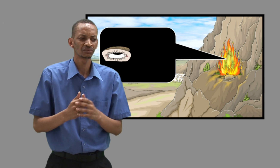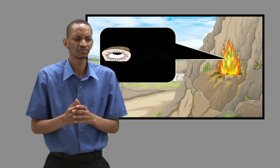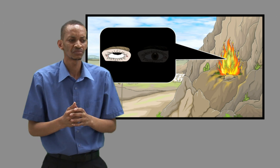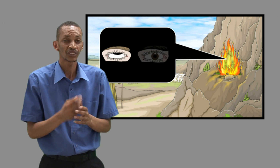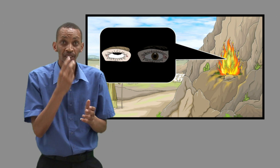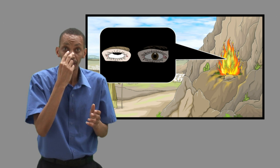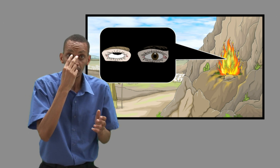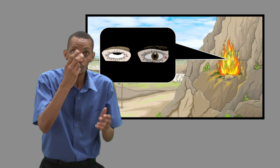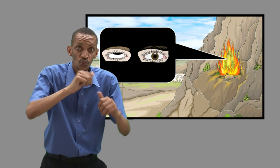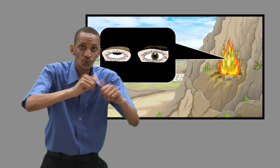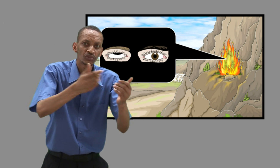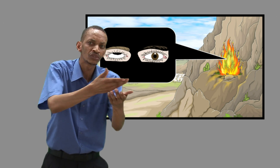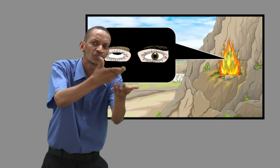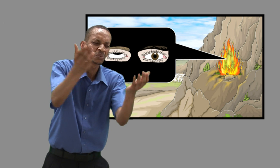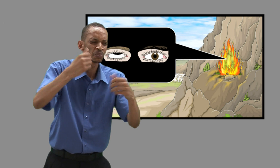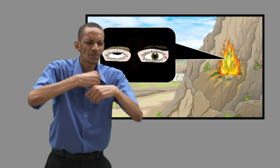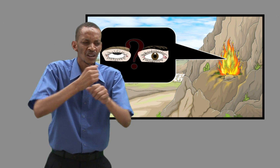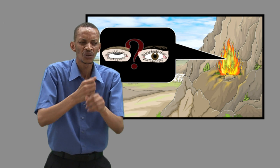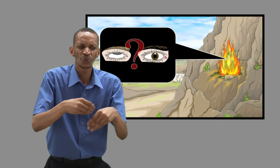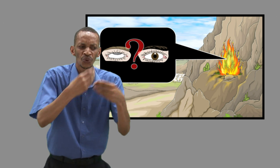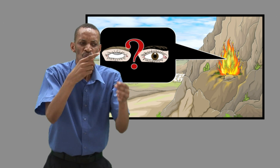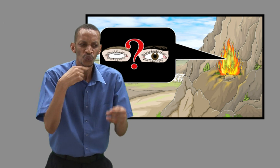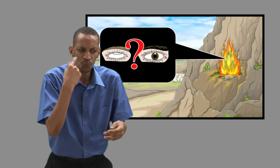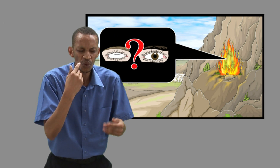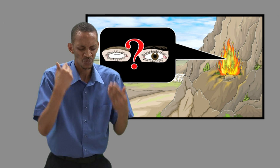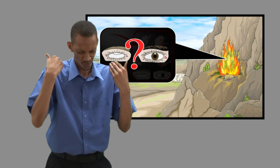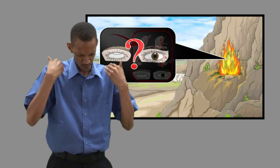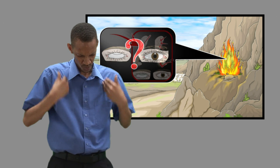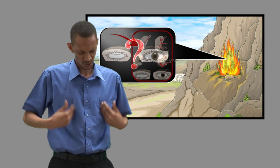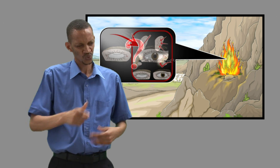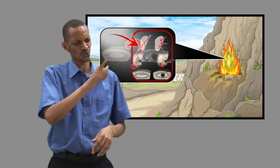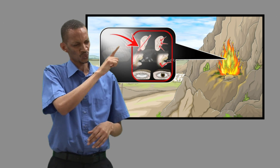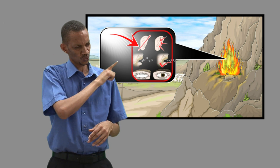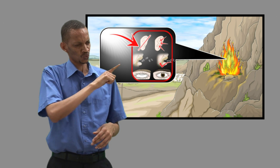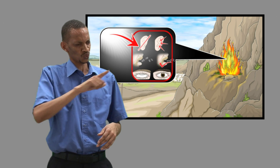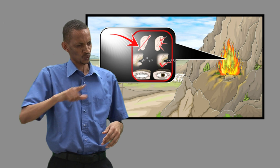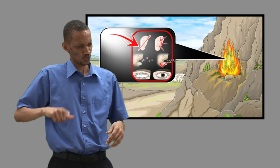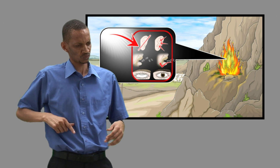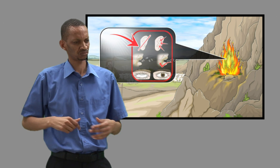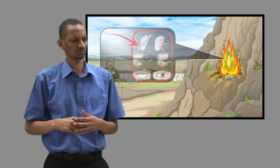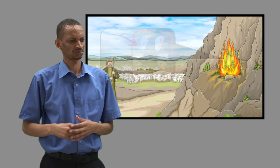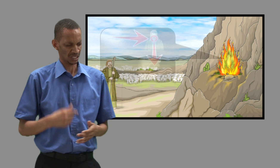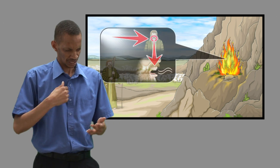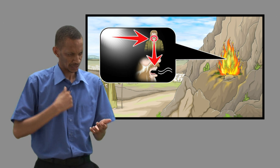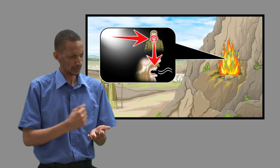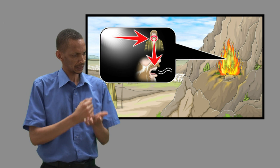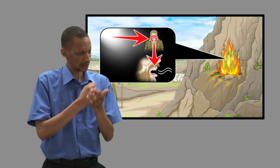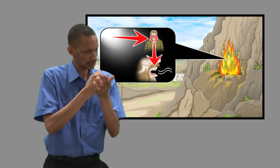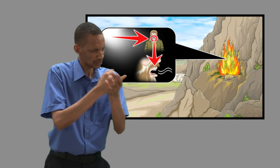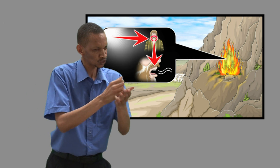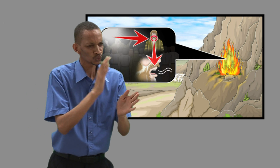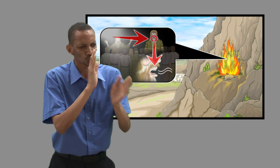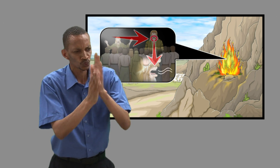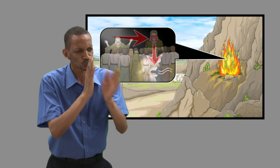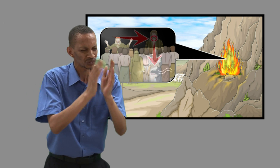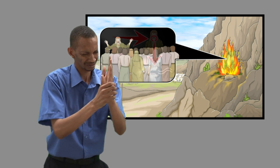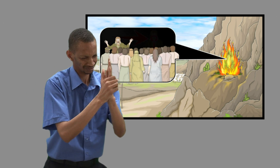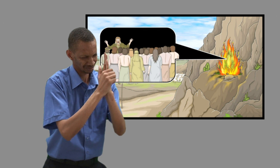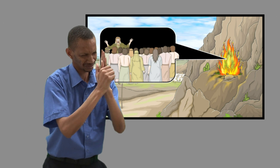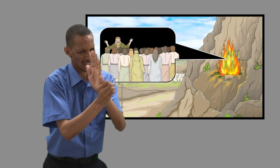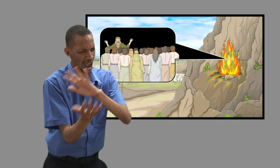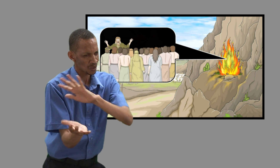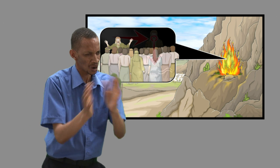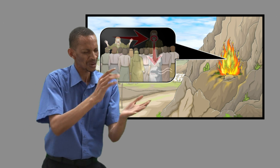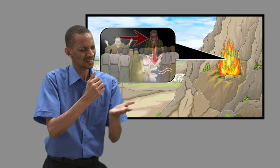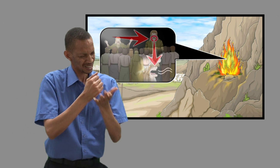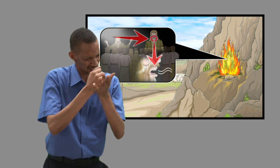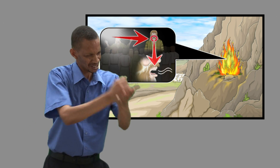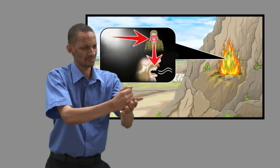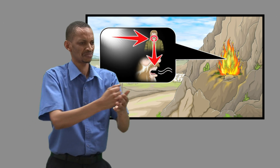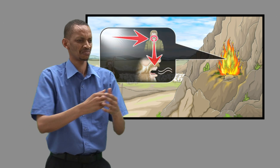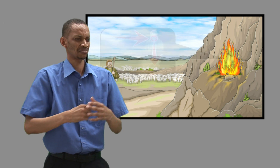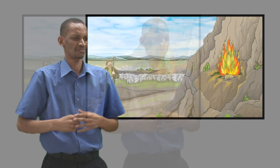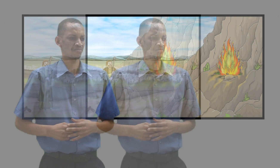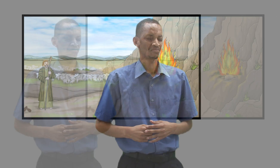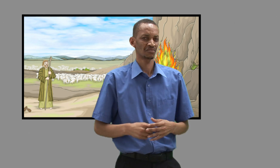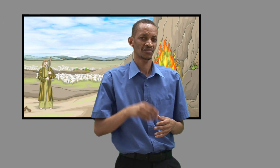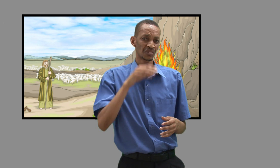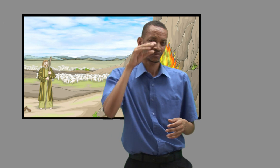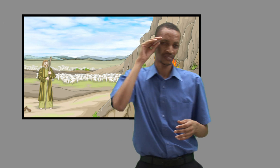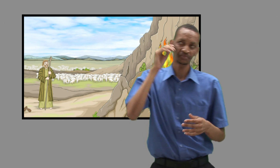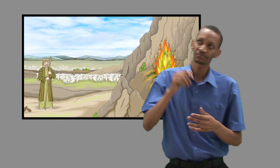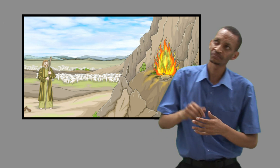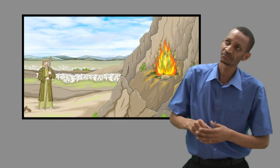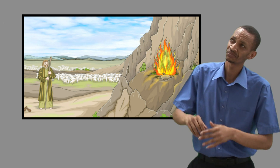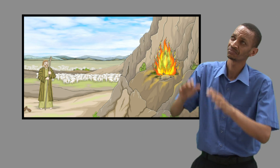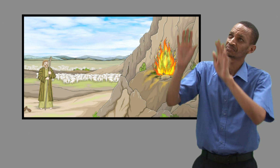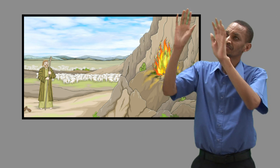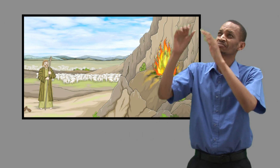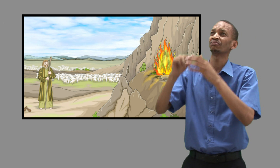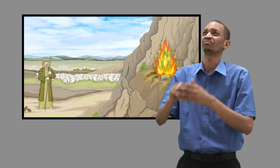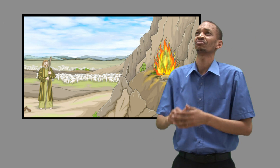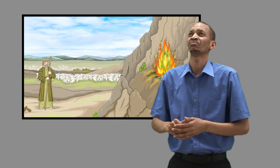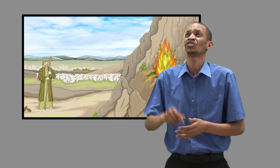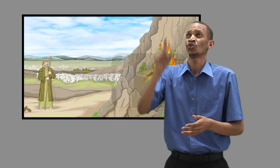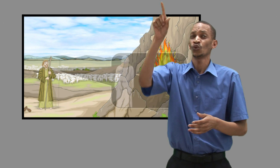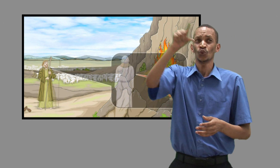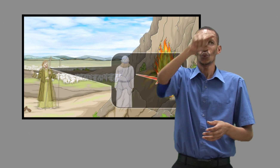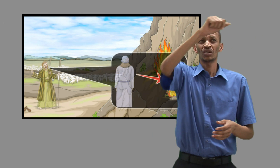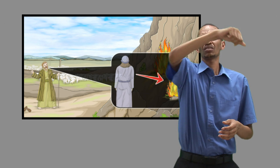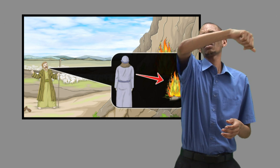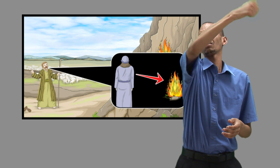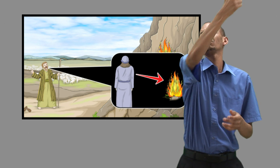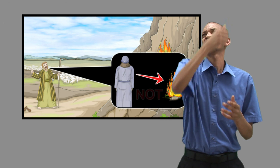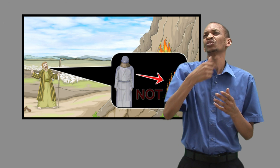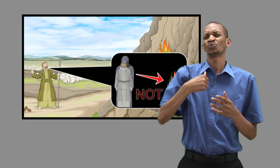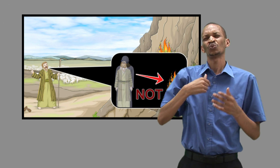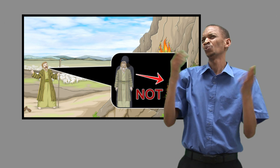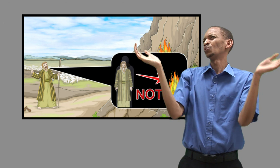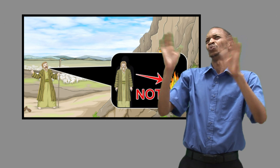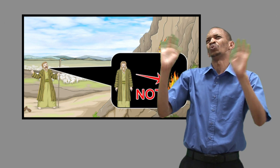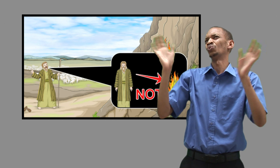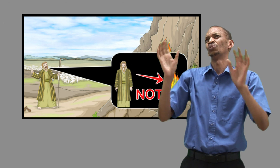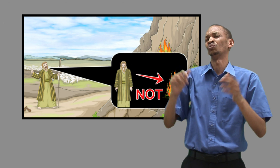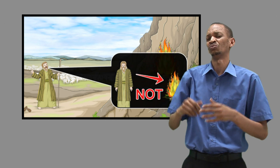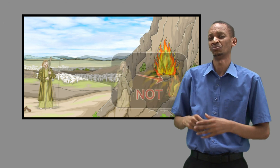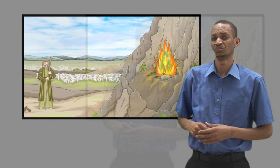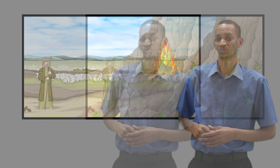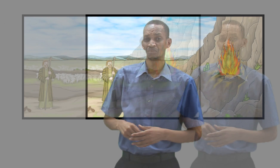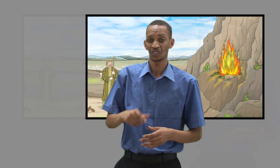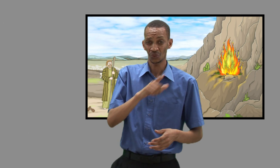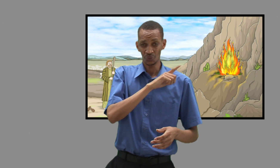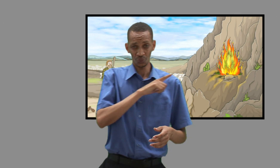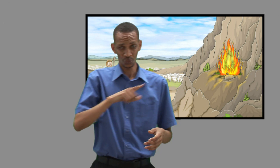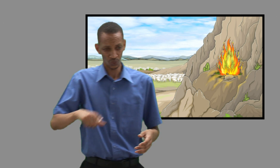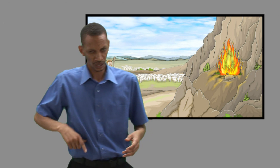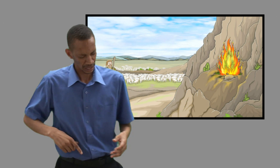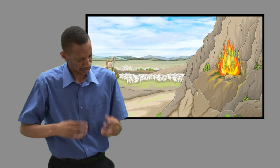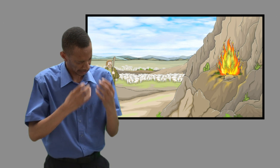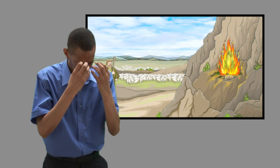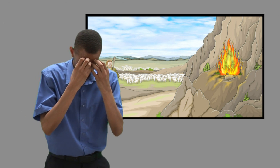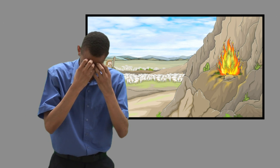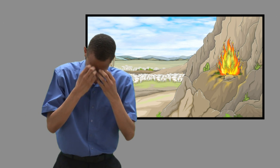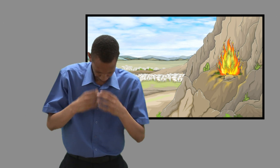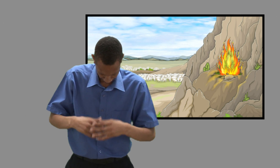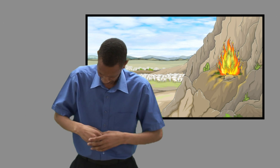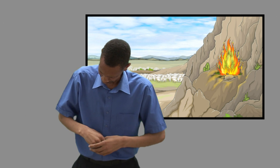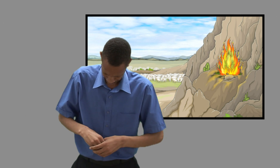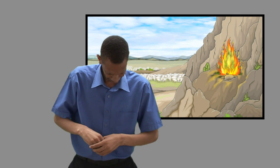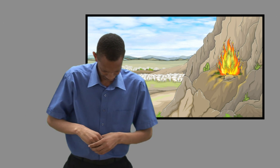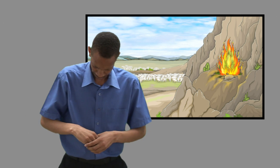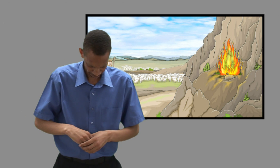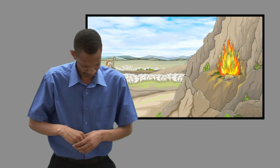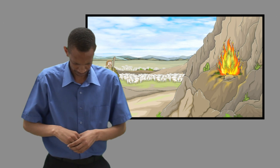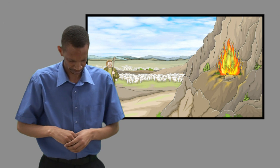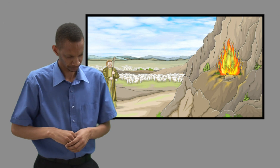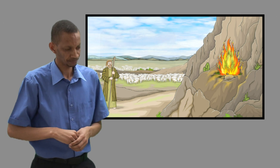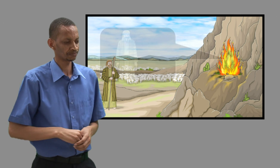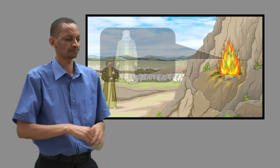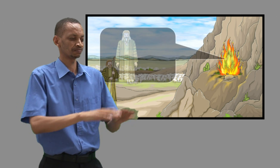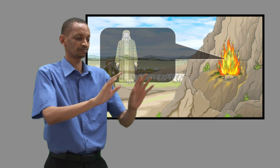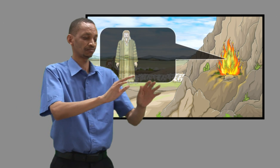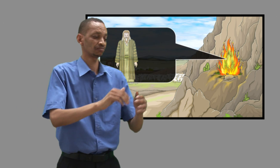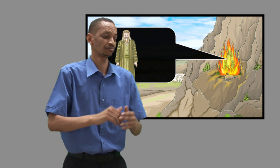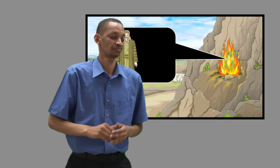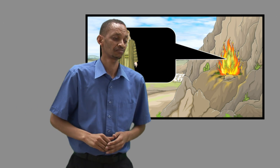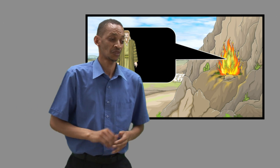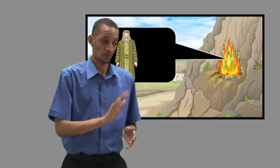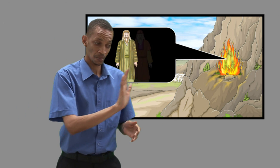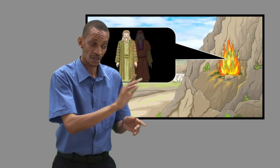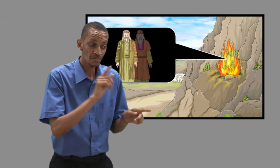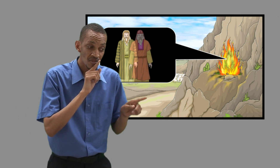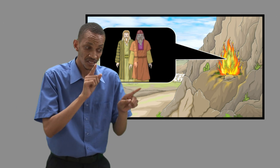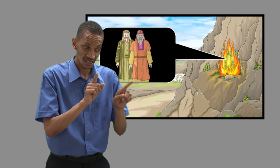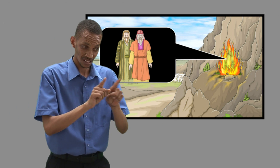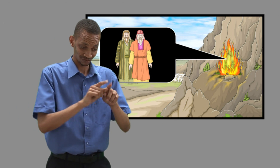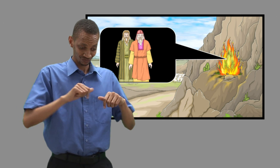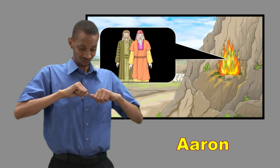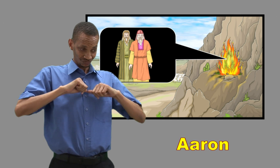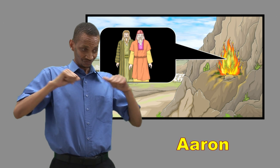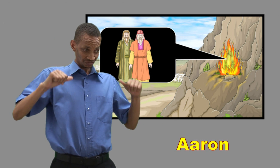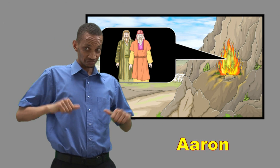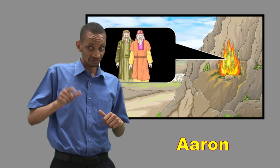I will help you as you speak, and I will teach you what to say.” But Moses replied, “Please, Lord, send someone else.”